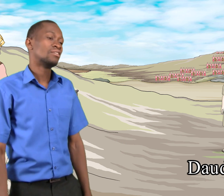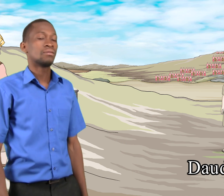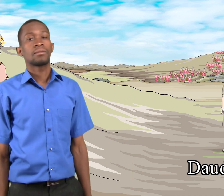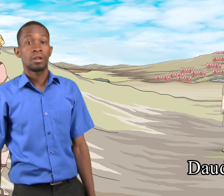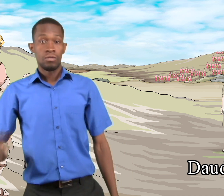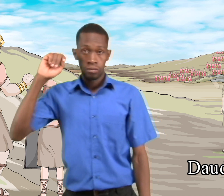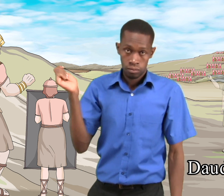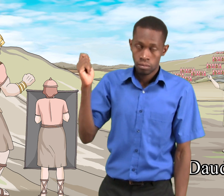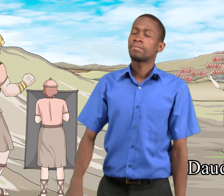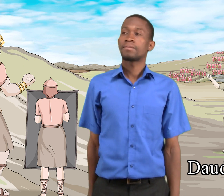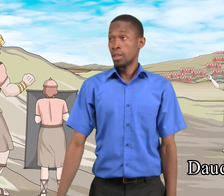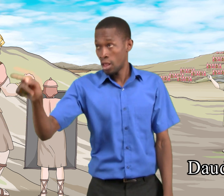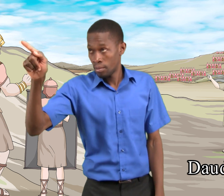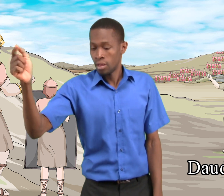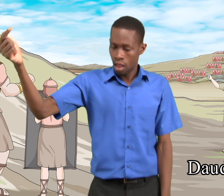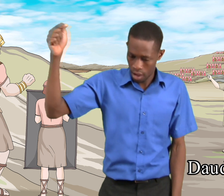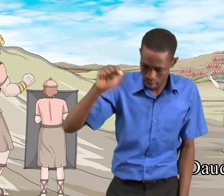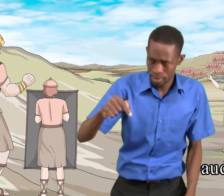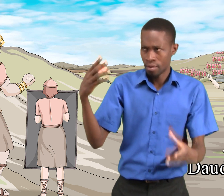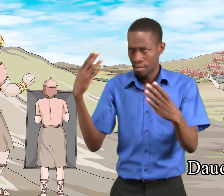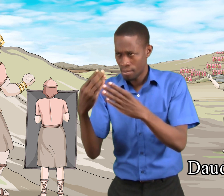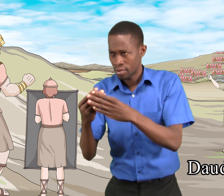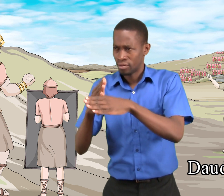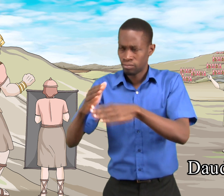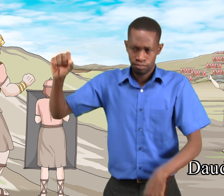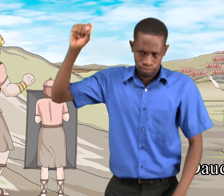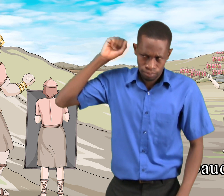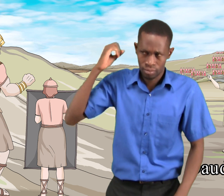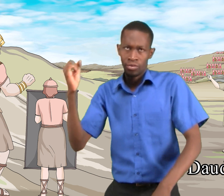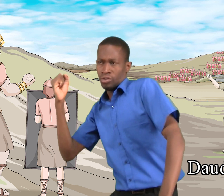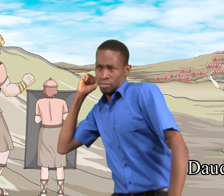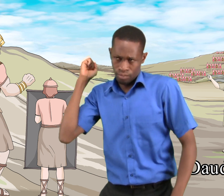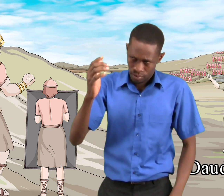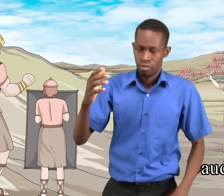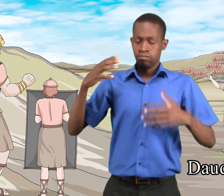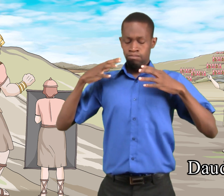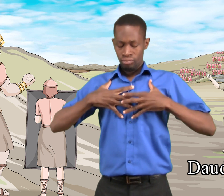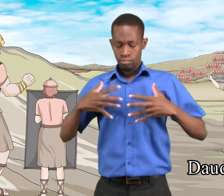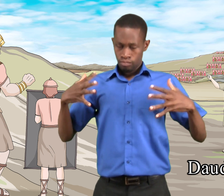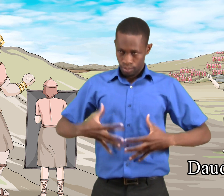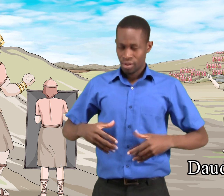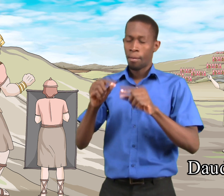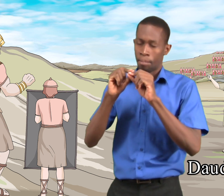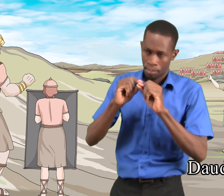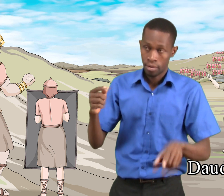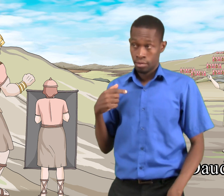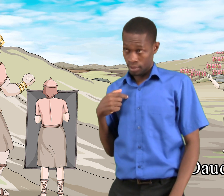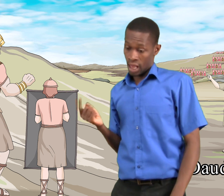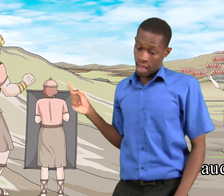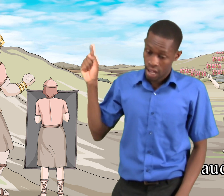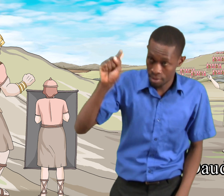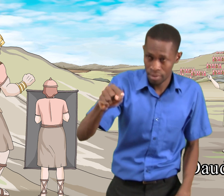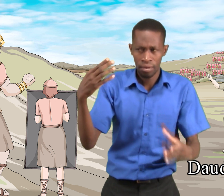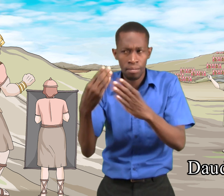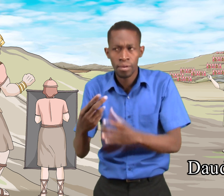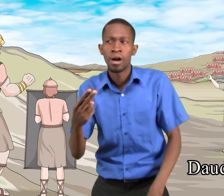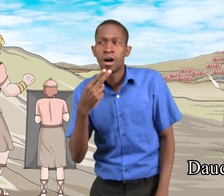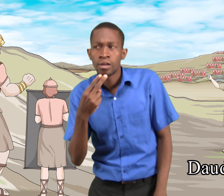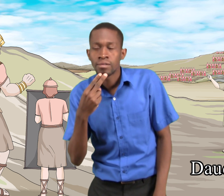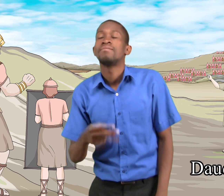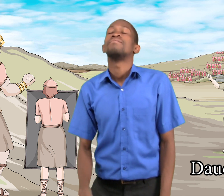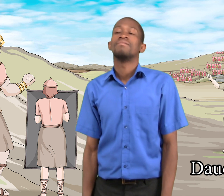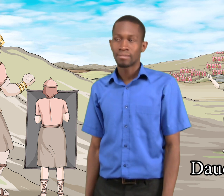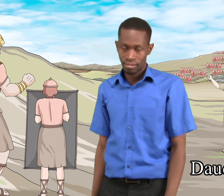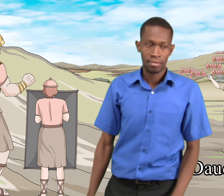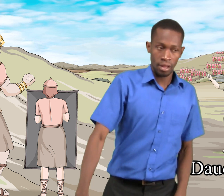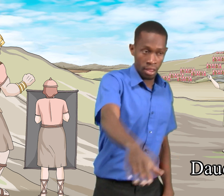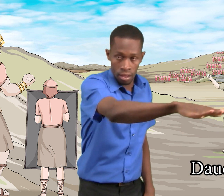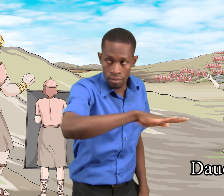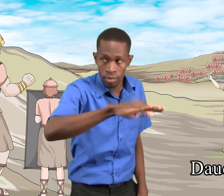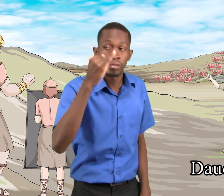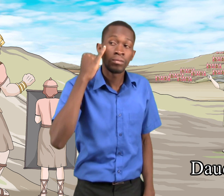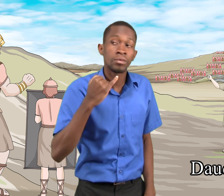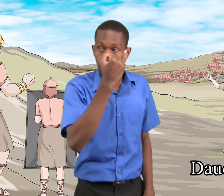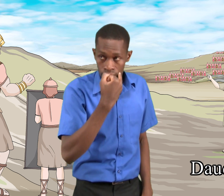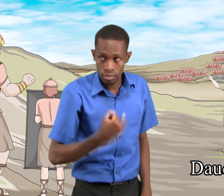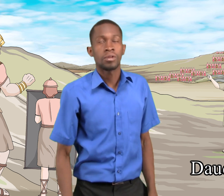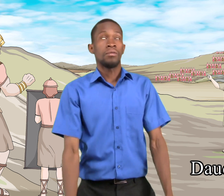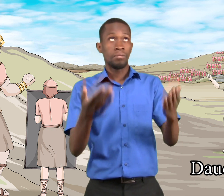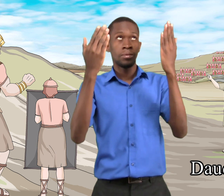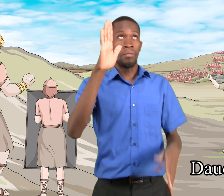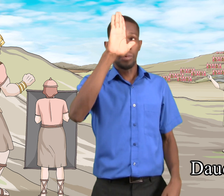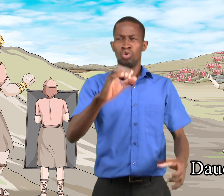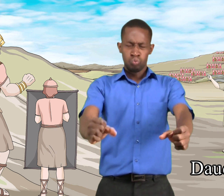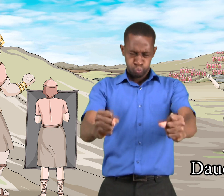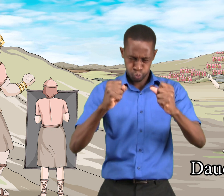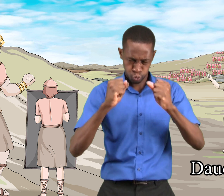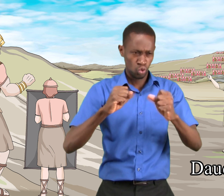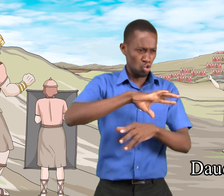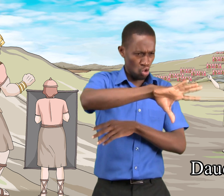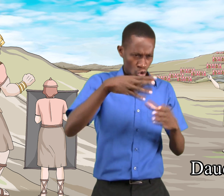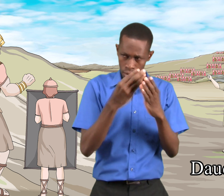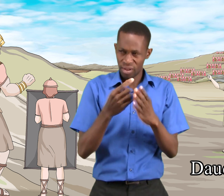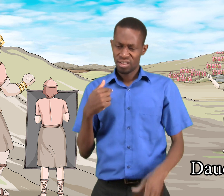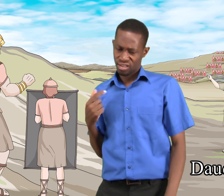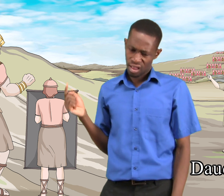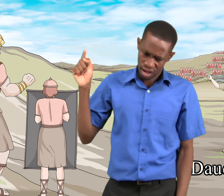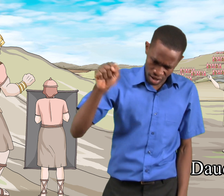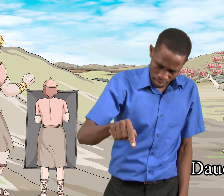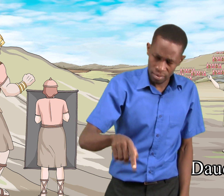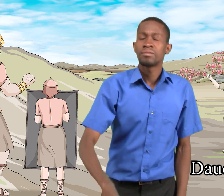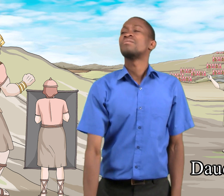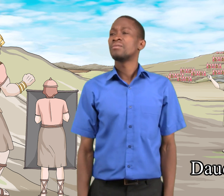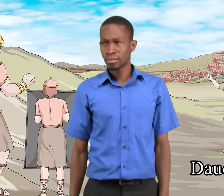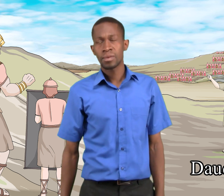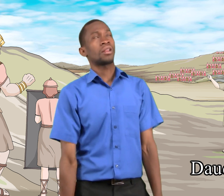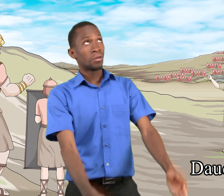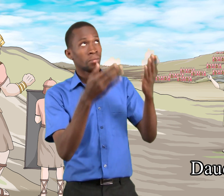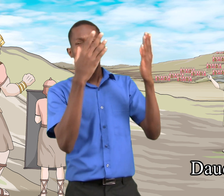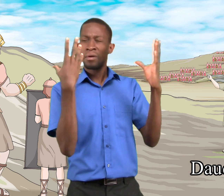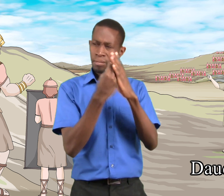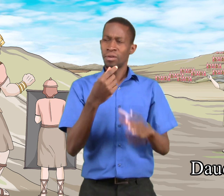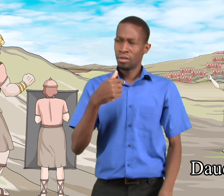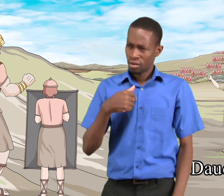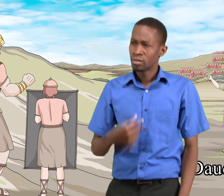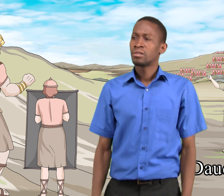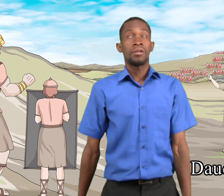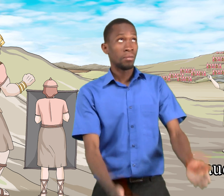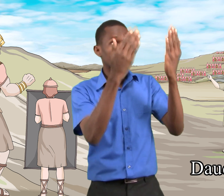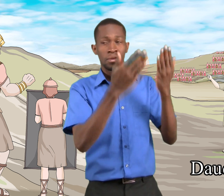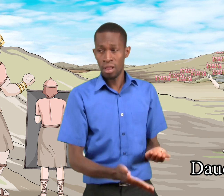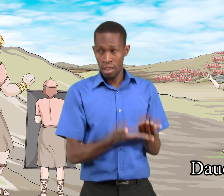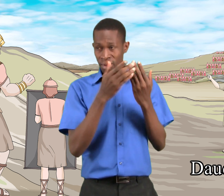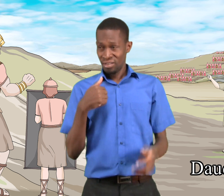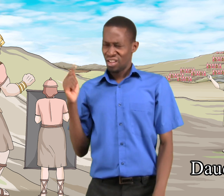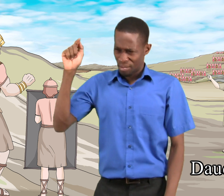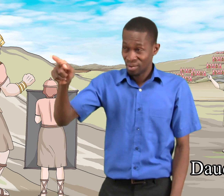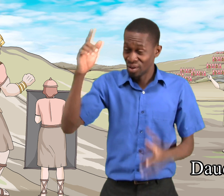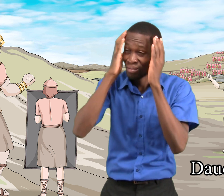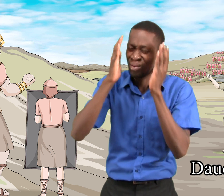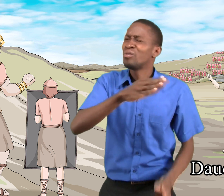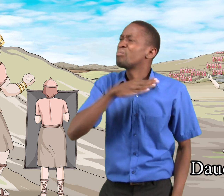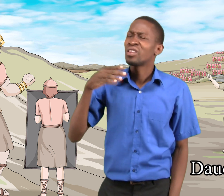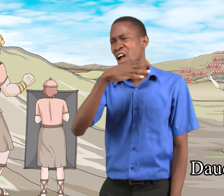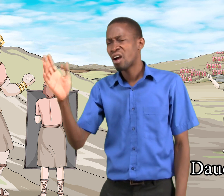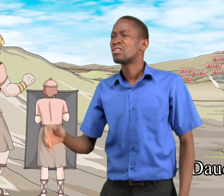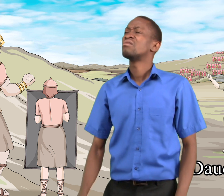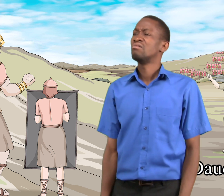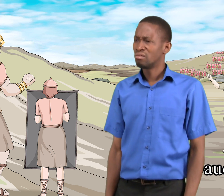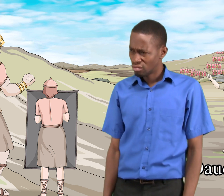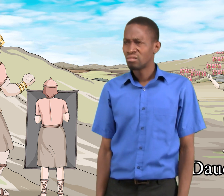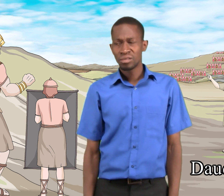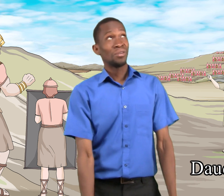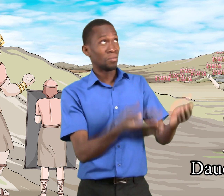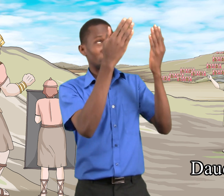But David said to the Philistine, “You come against me with sword and spear and javelin, but I come against you in the name of the LORD of Hosts, the God of the armies of Israel, whom you have defied.